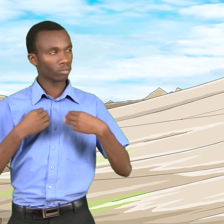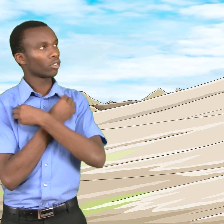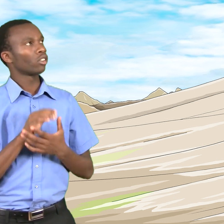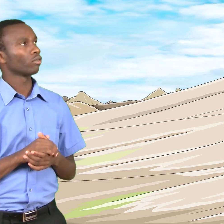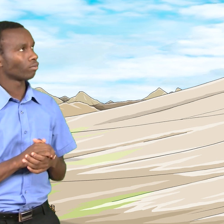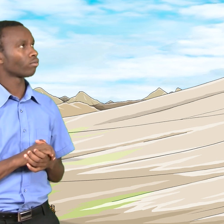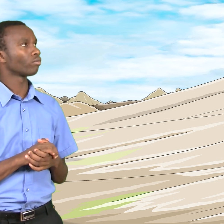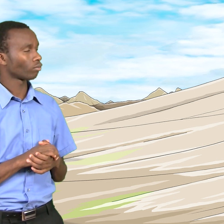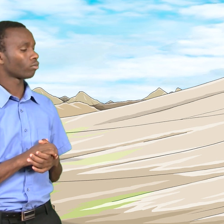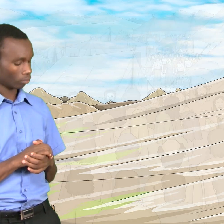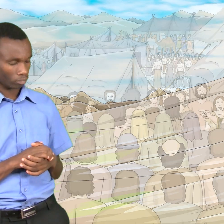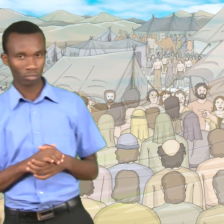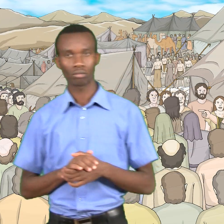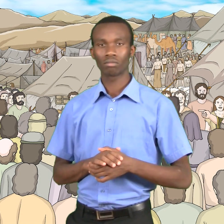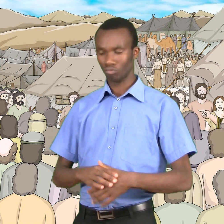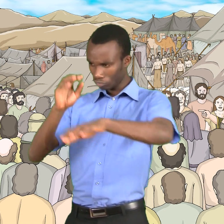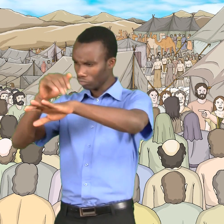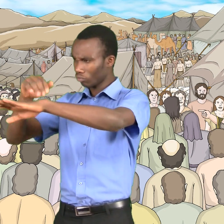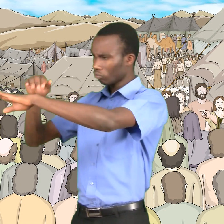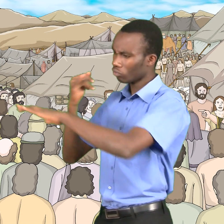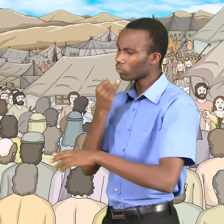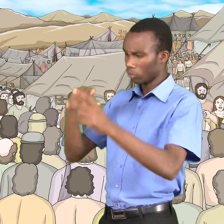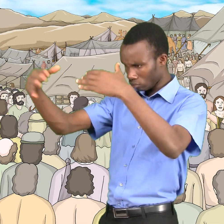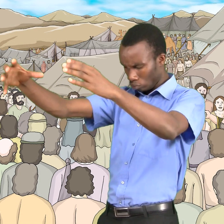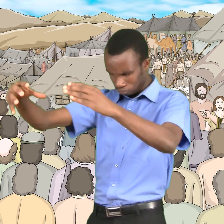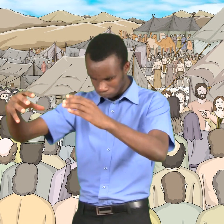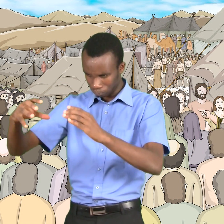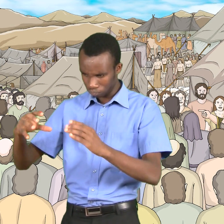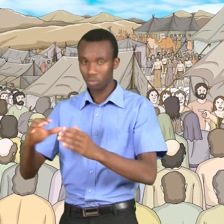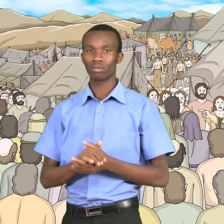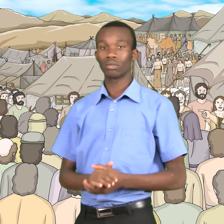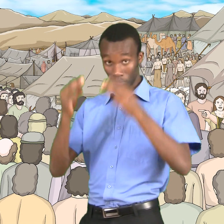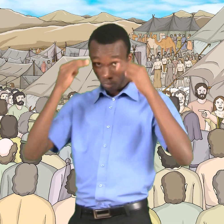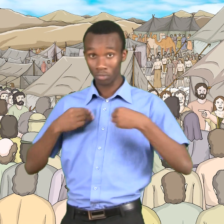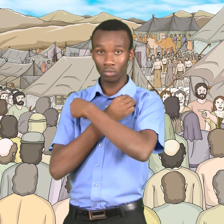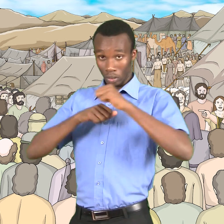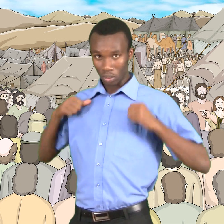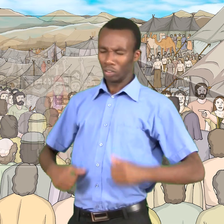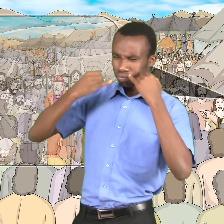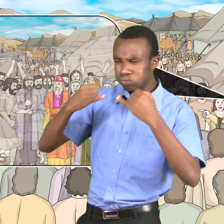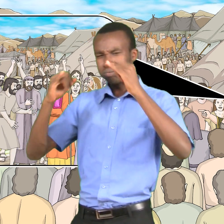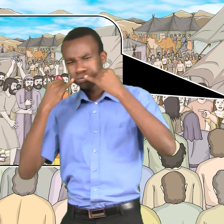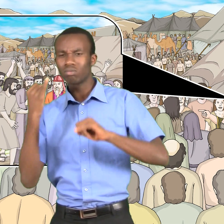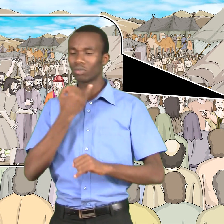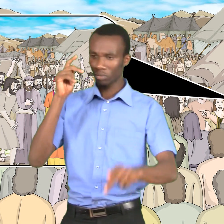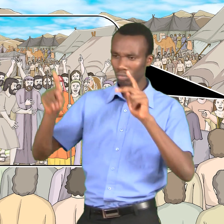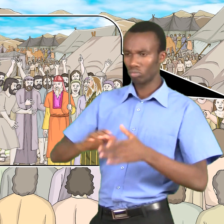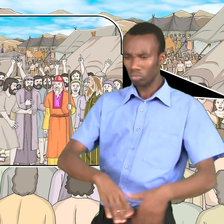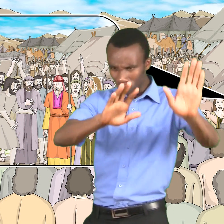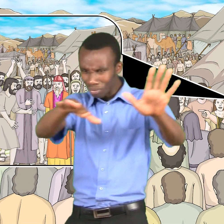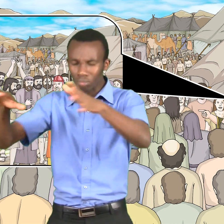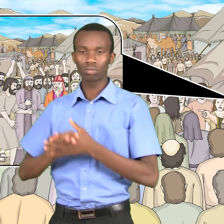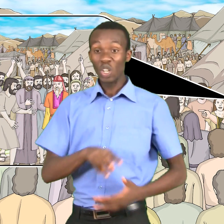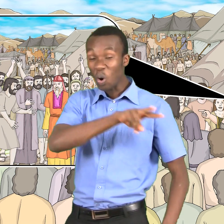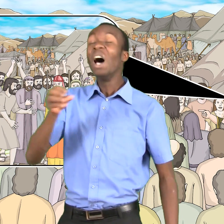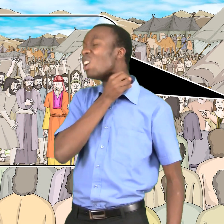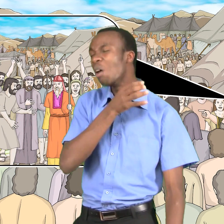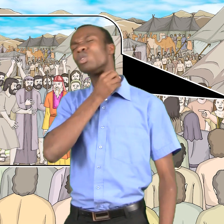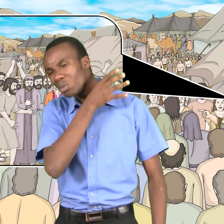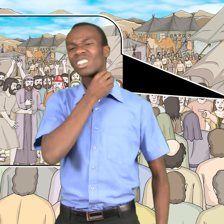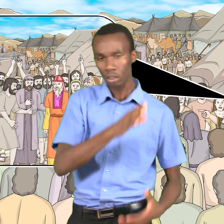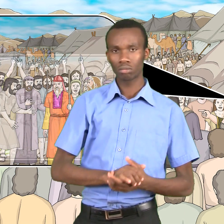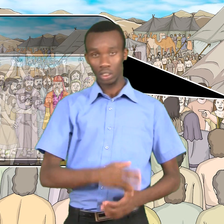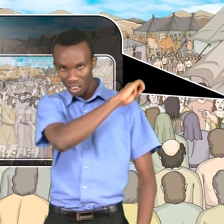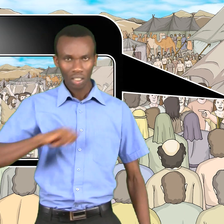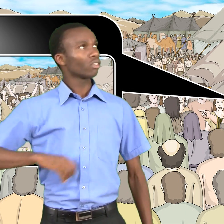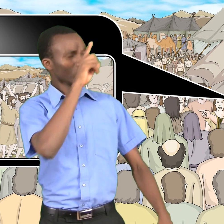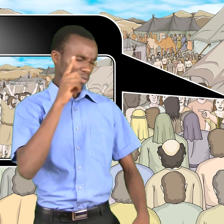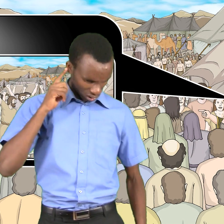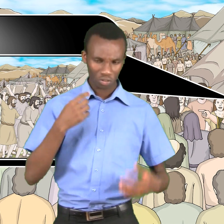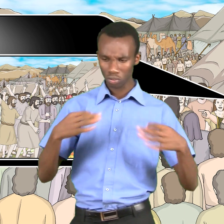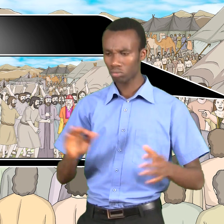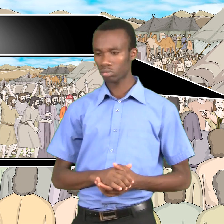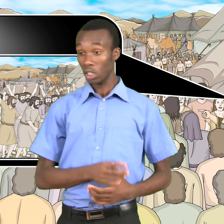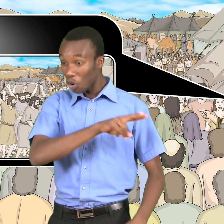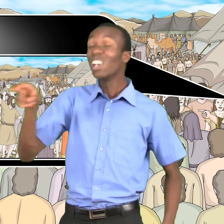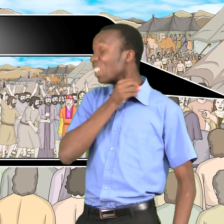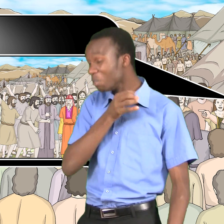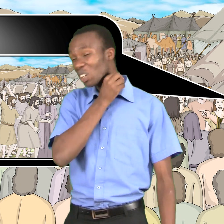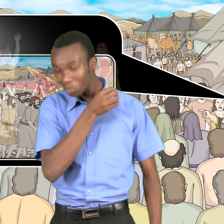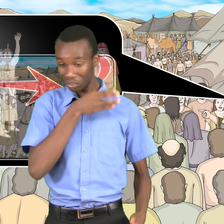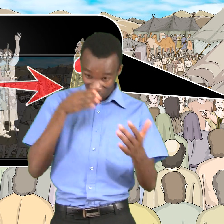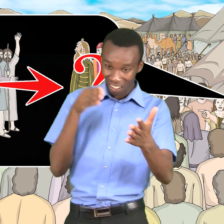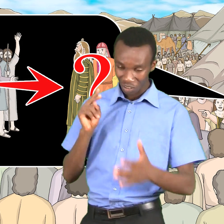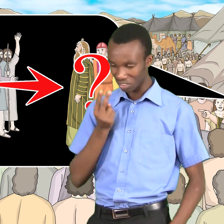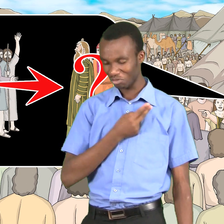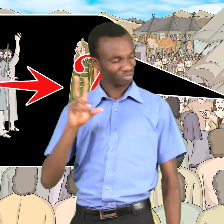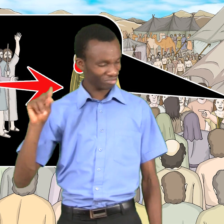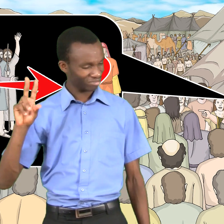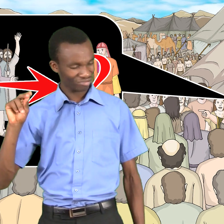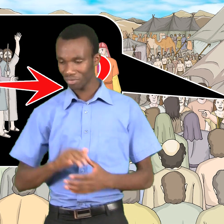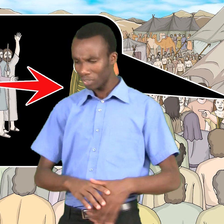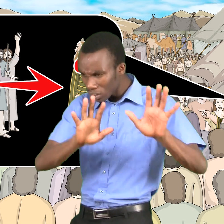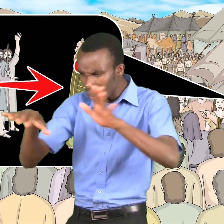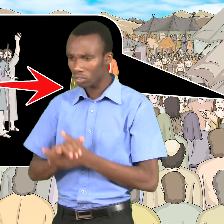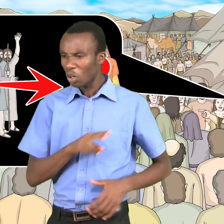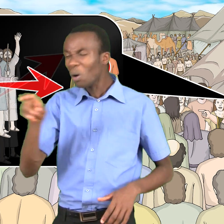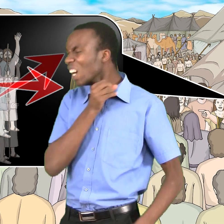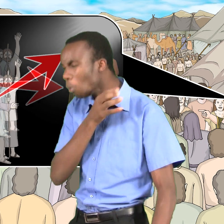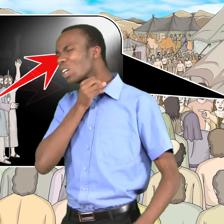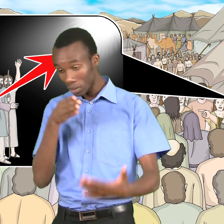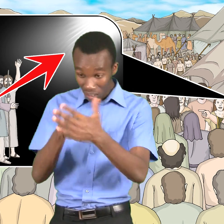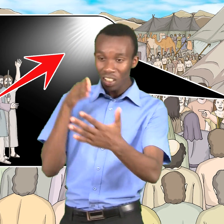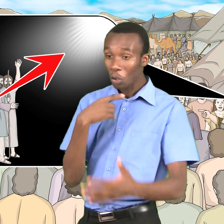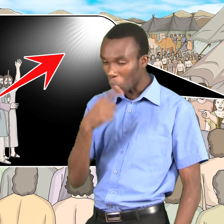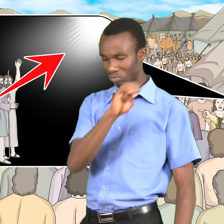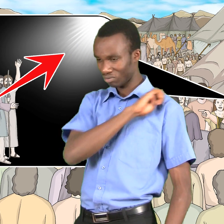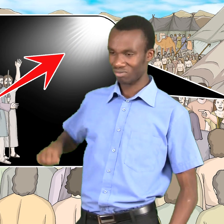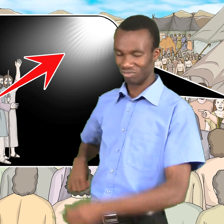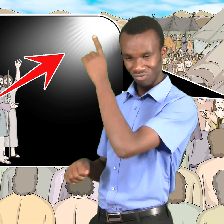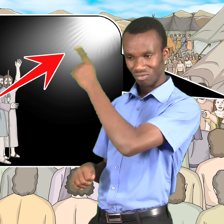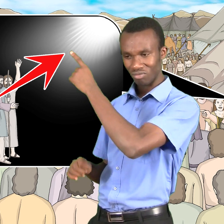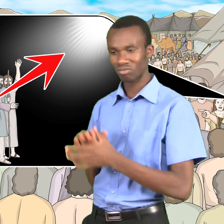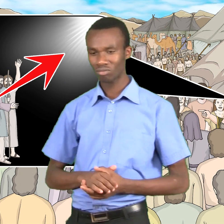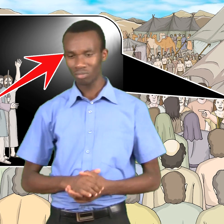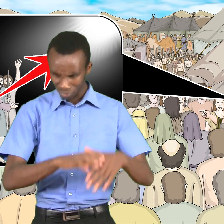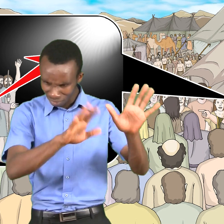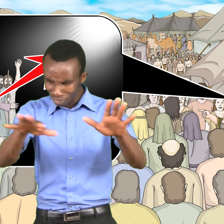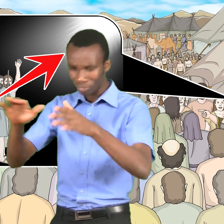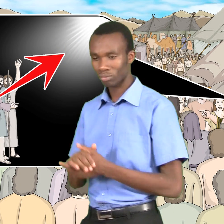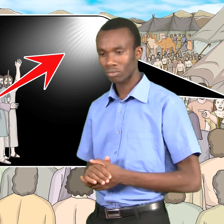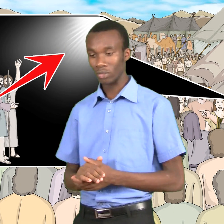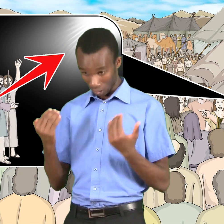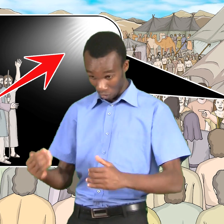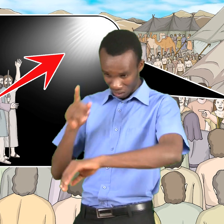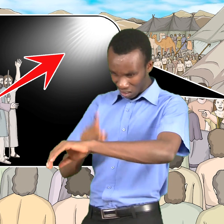So Moses and Aaron said to all the Israelites, “This evening you will know that it was the LORD who brought you out of the land of Egypt, and in the morning you will see the LORD’s glory, because He has heard your grumbling against Him.